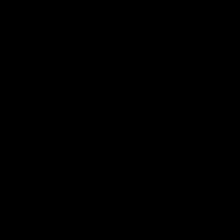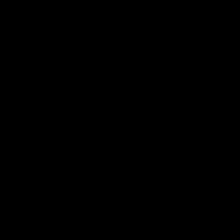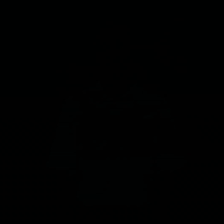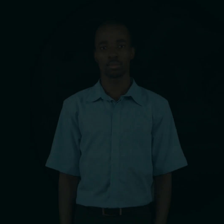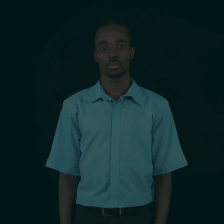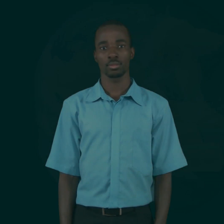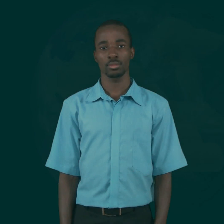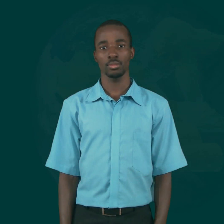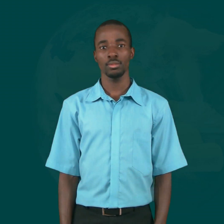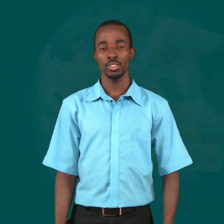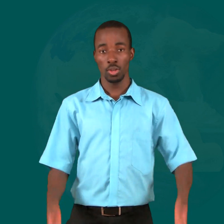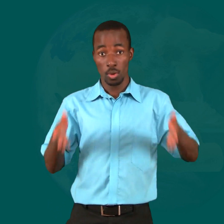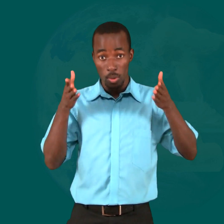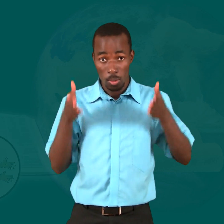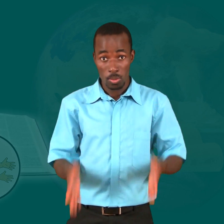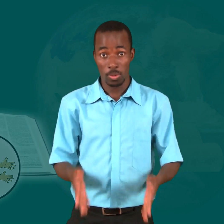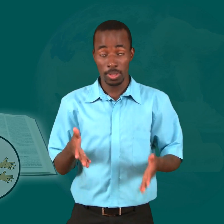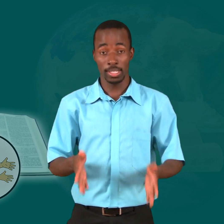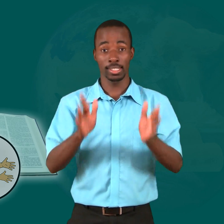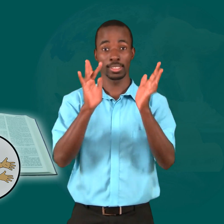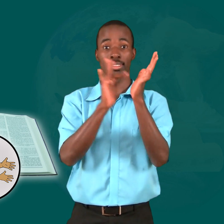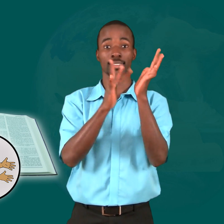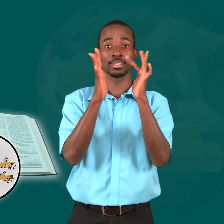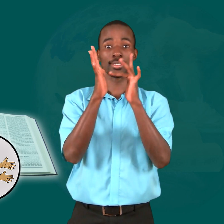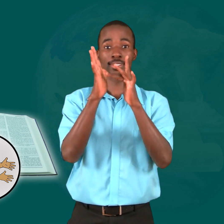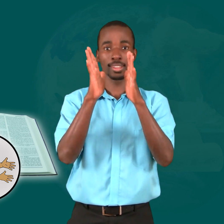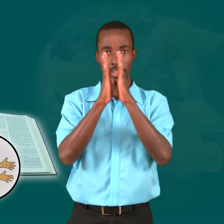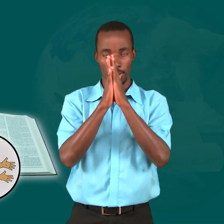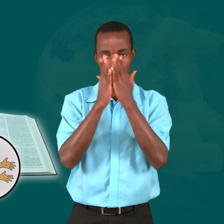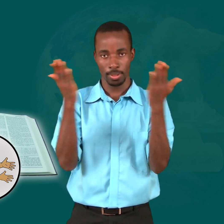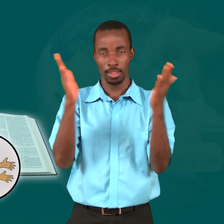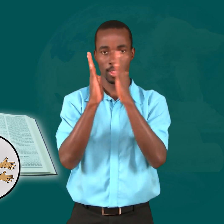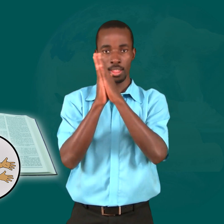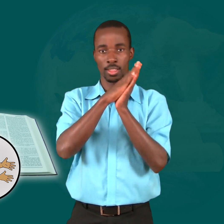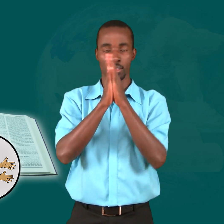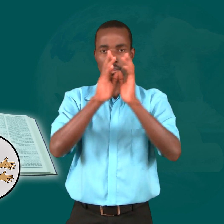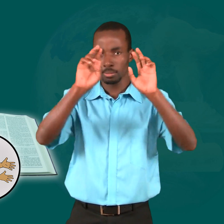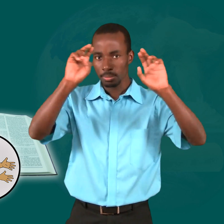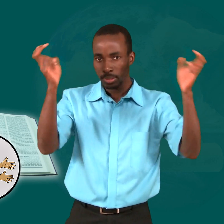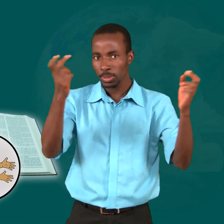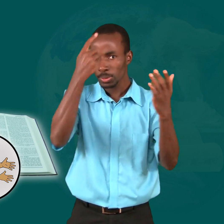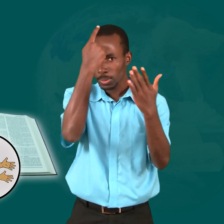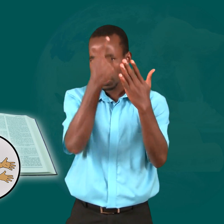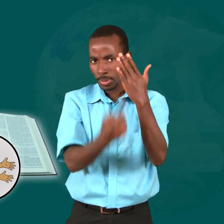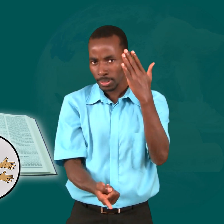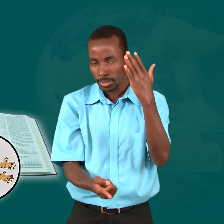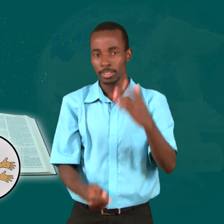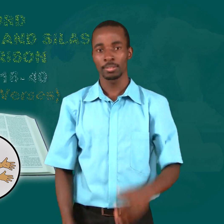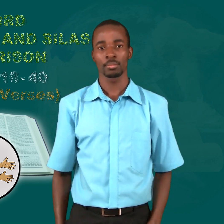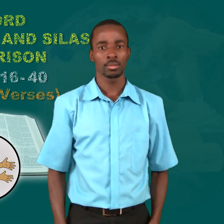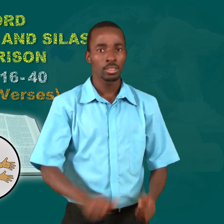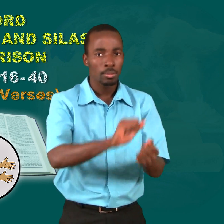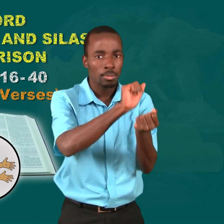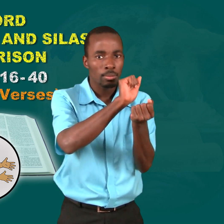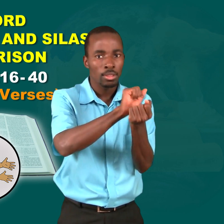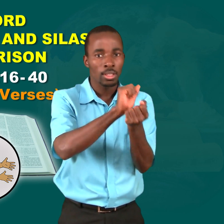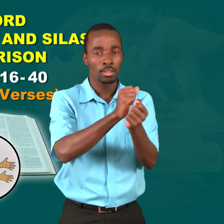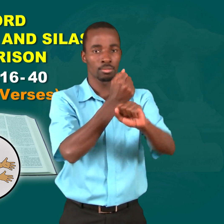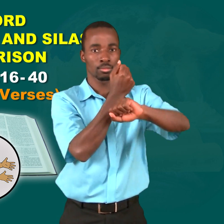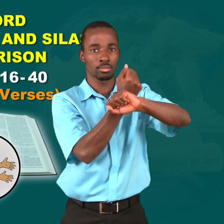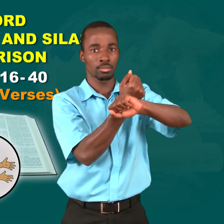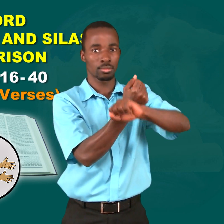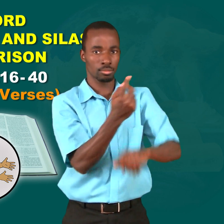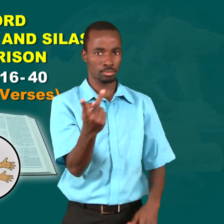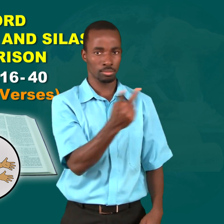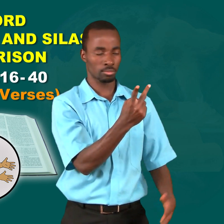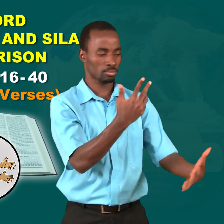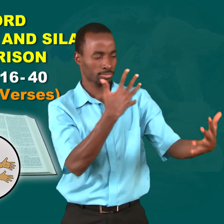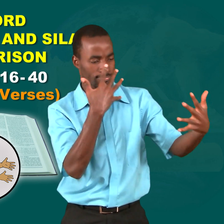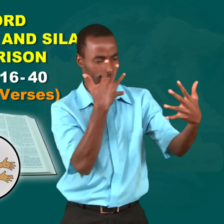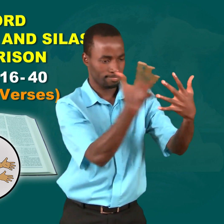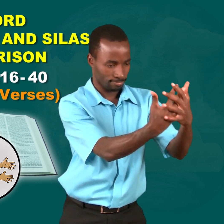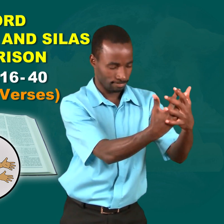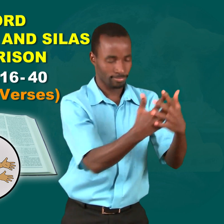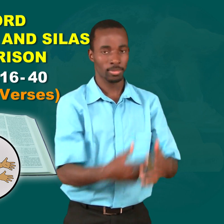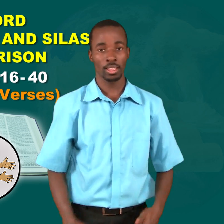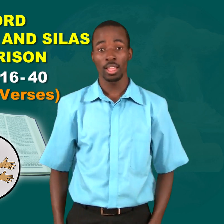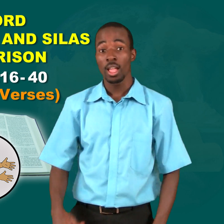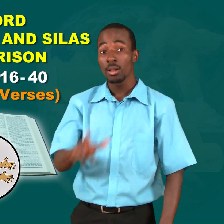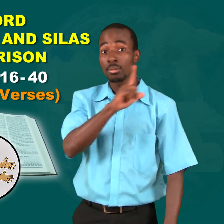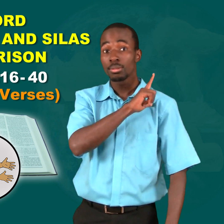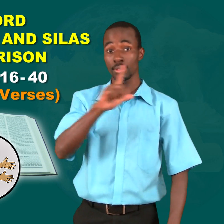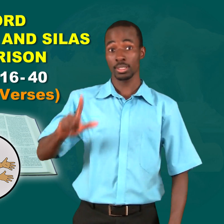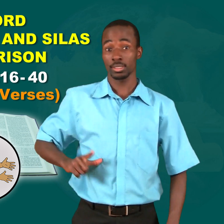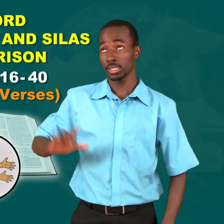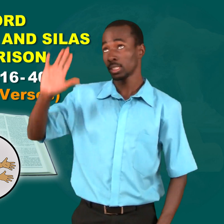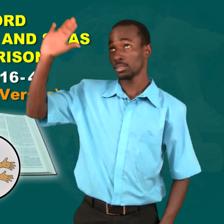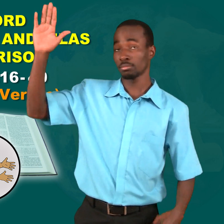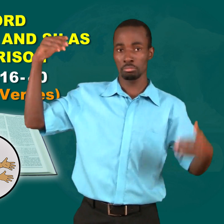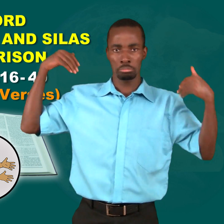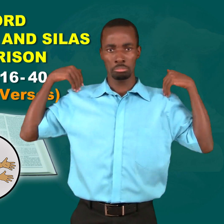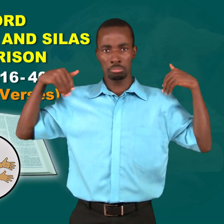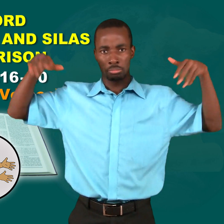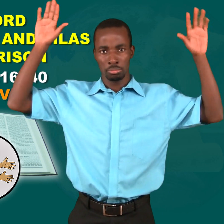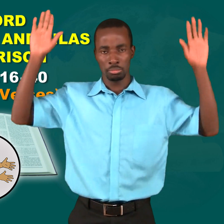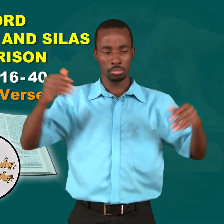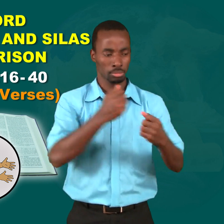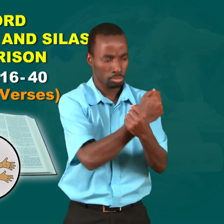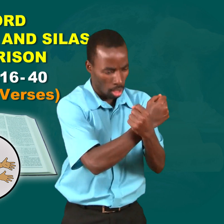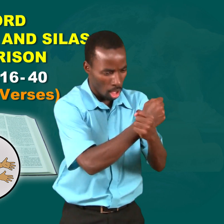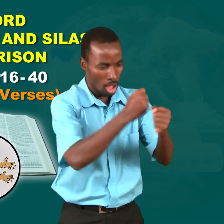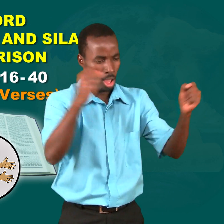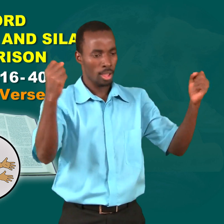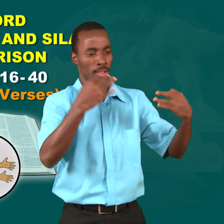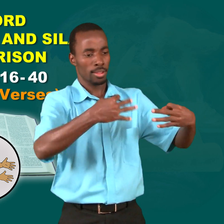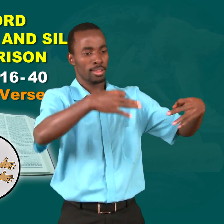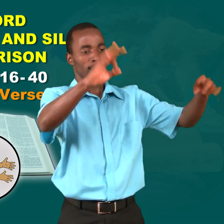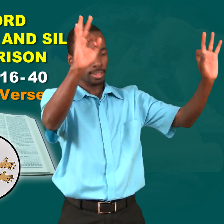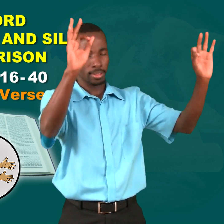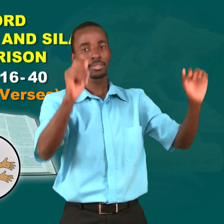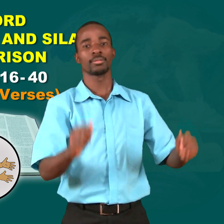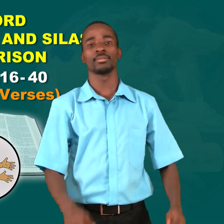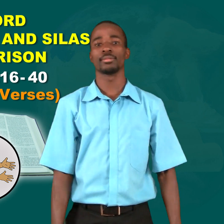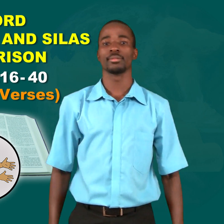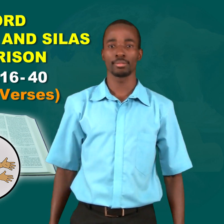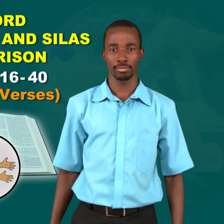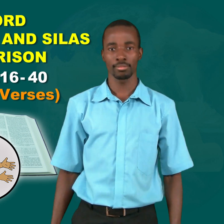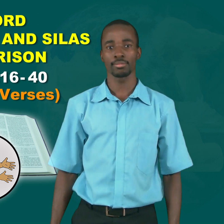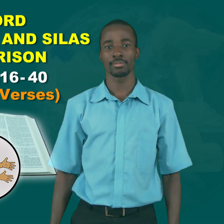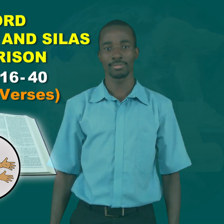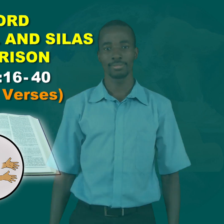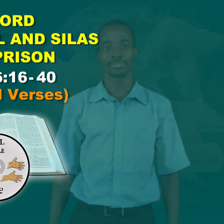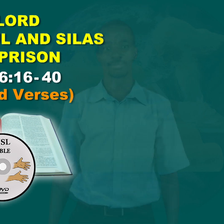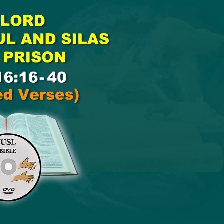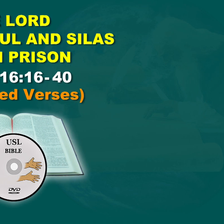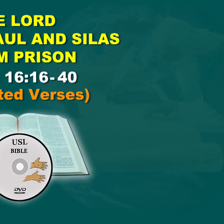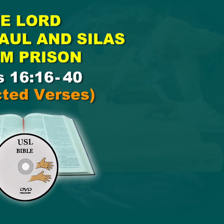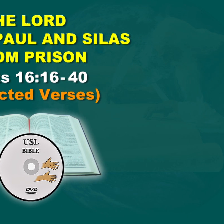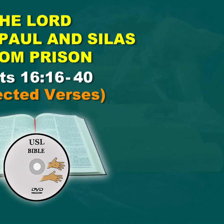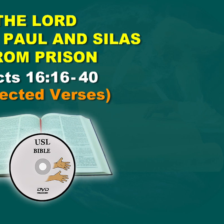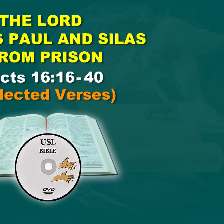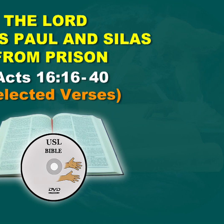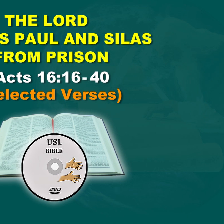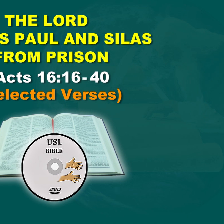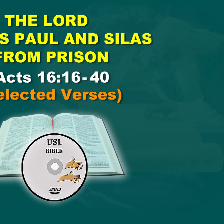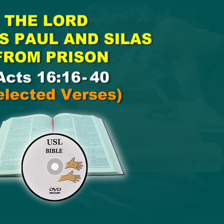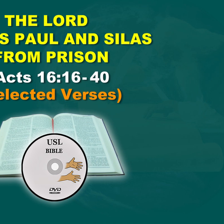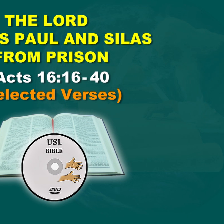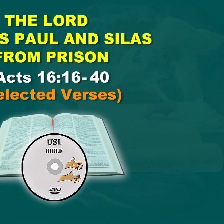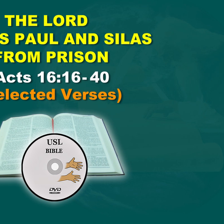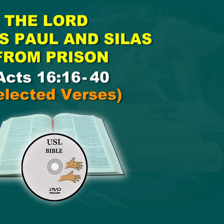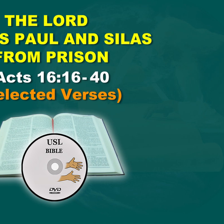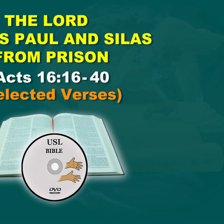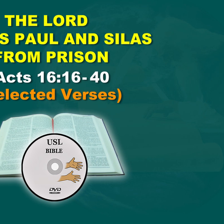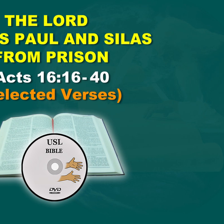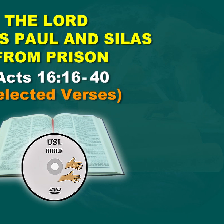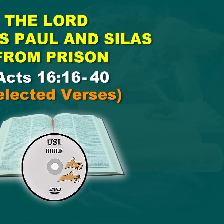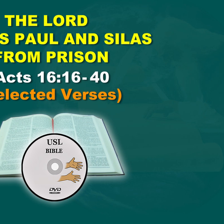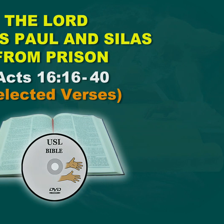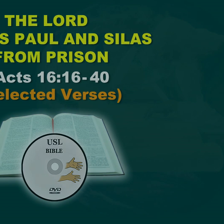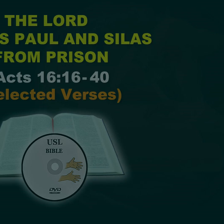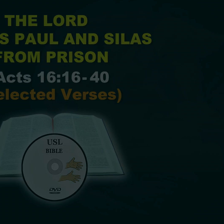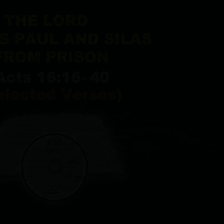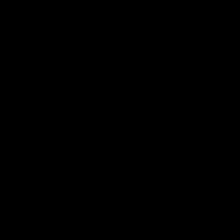Paul goes to Macedonia